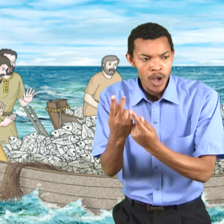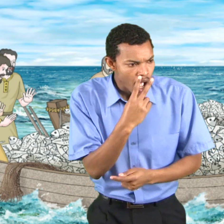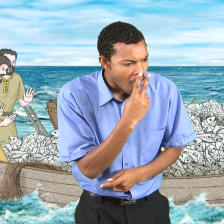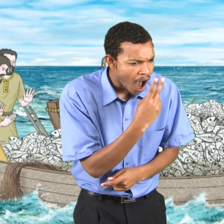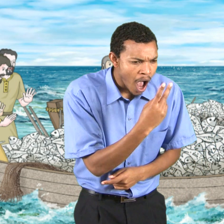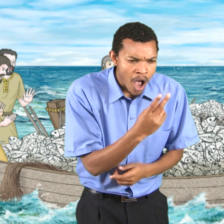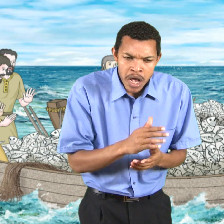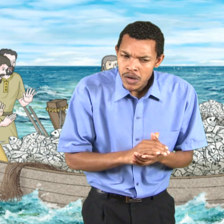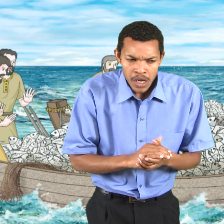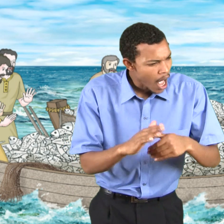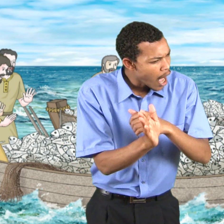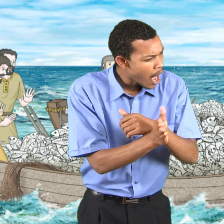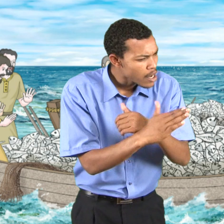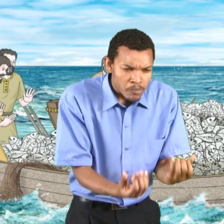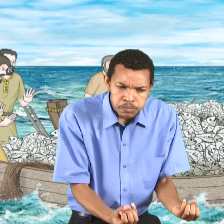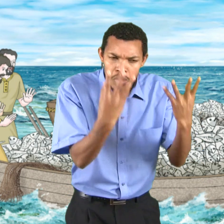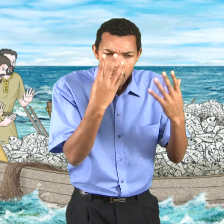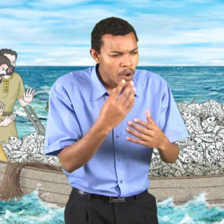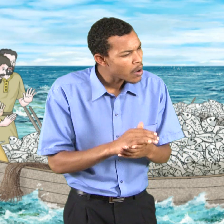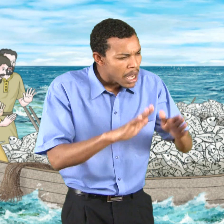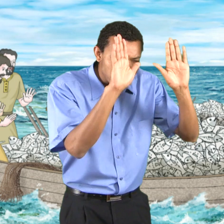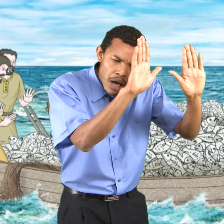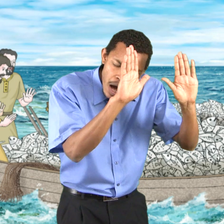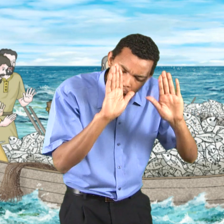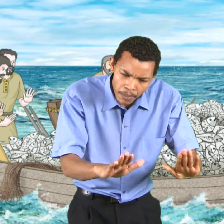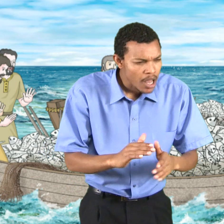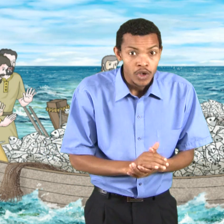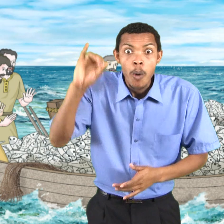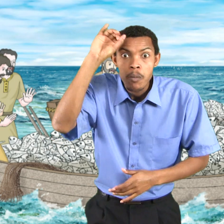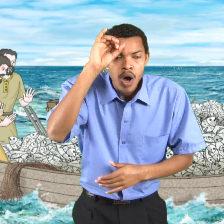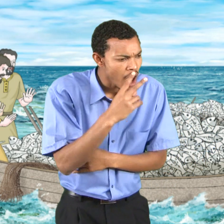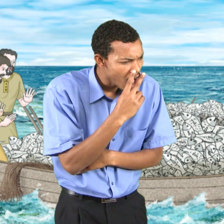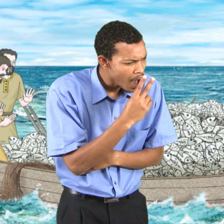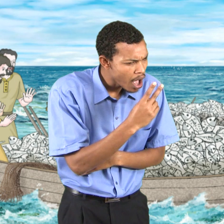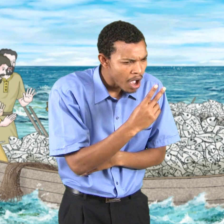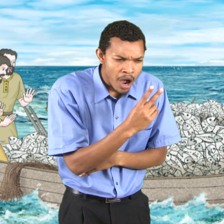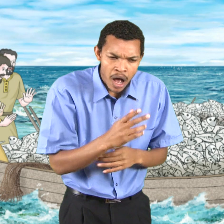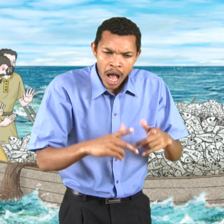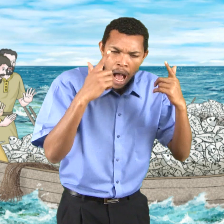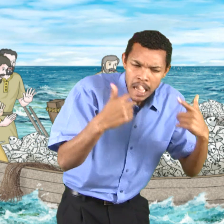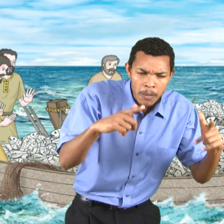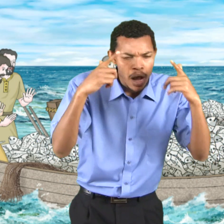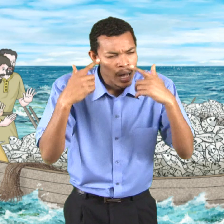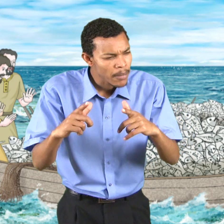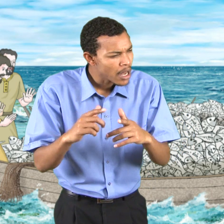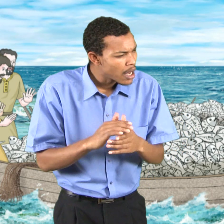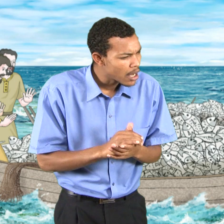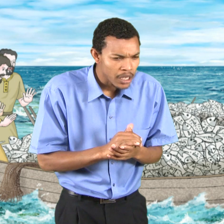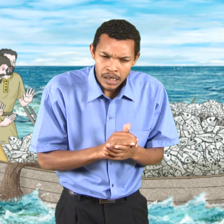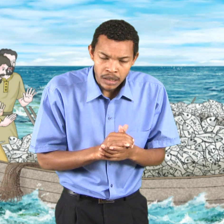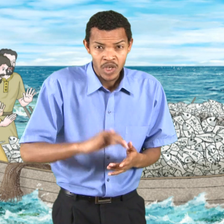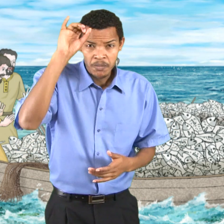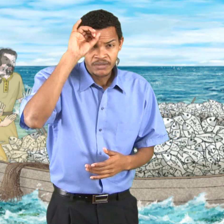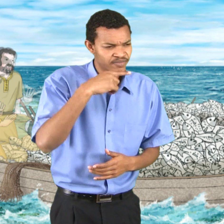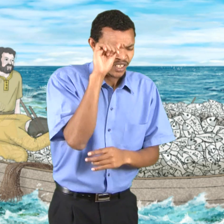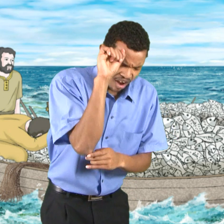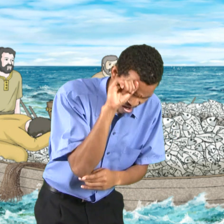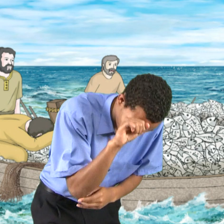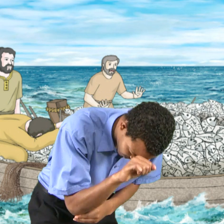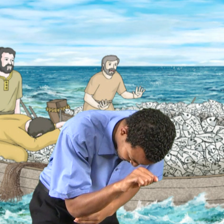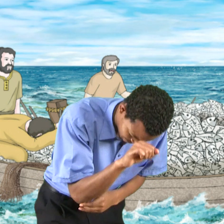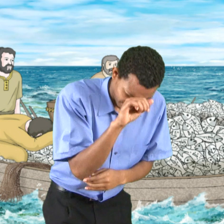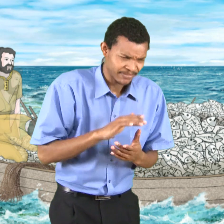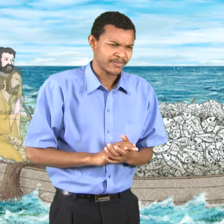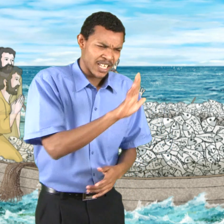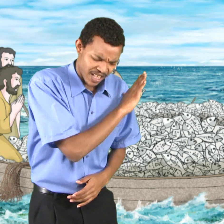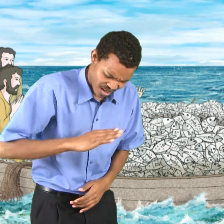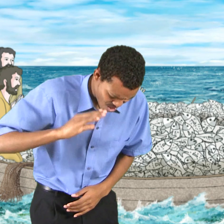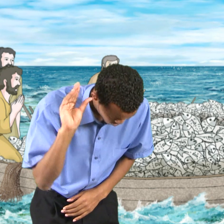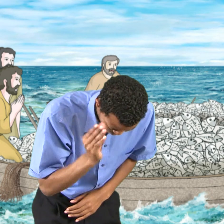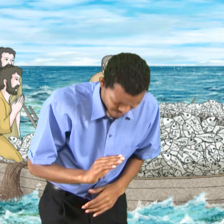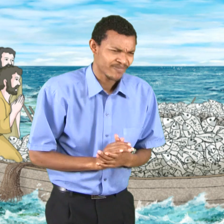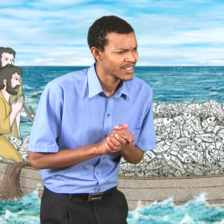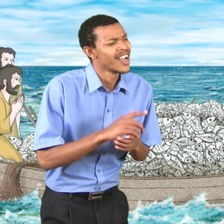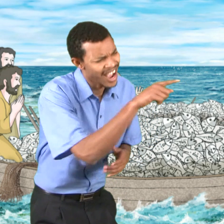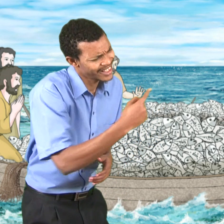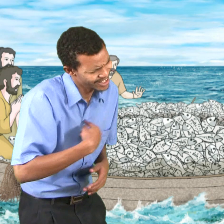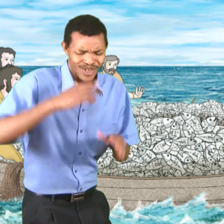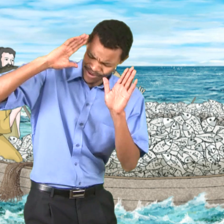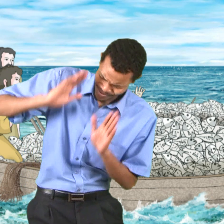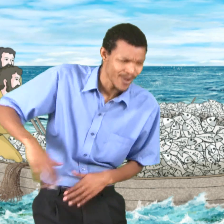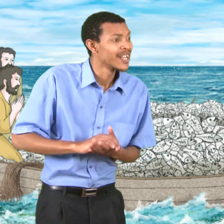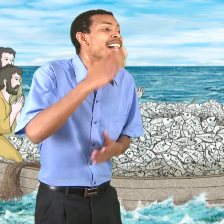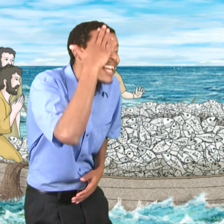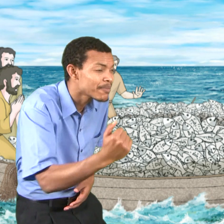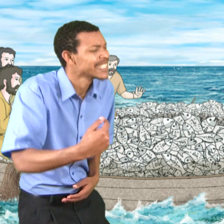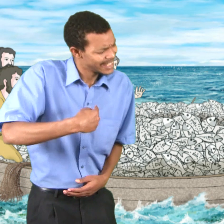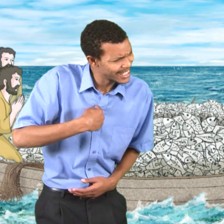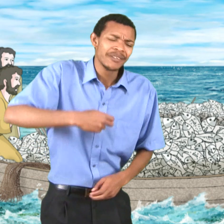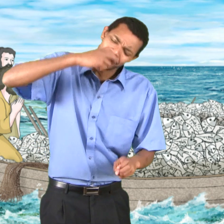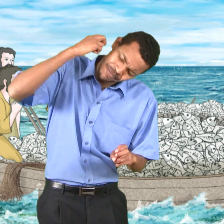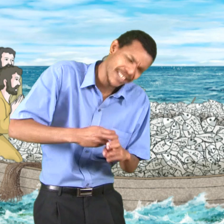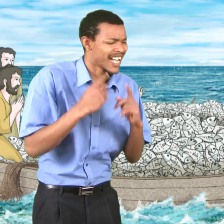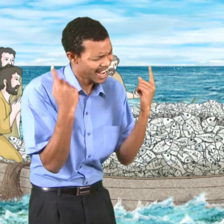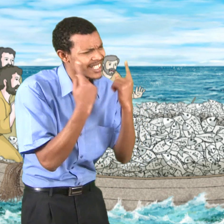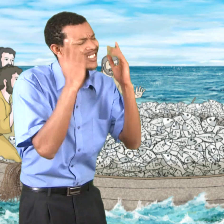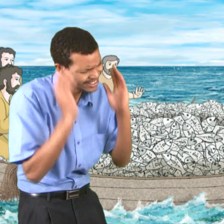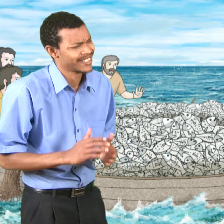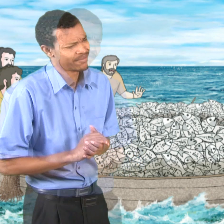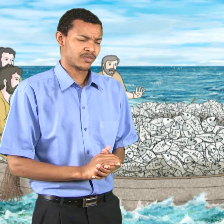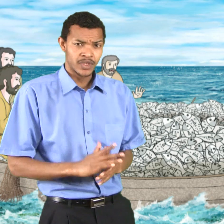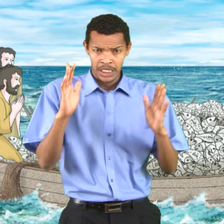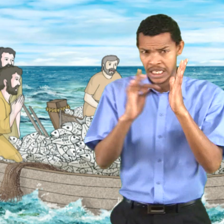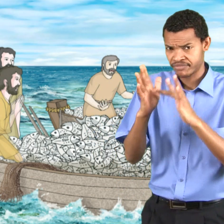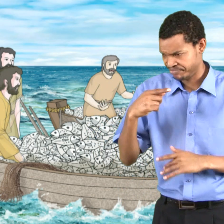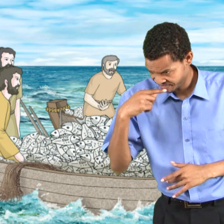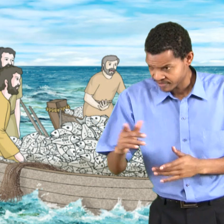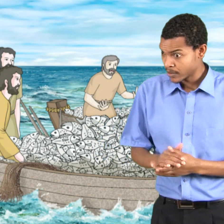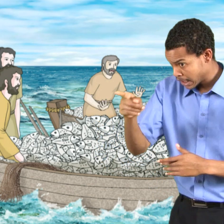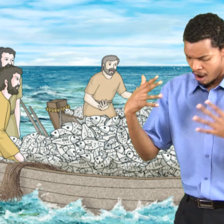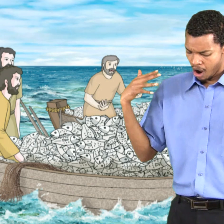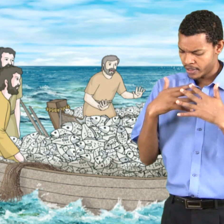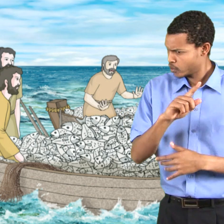For he and his companions were astonished at the catch of fish they had taken, and so were his partners James and John, the sons of Zebedee.